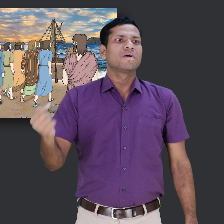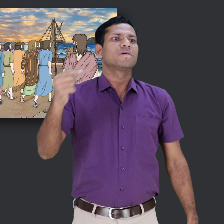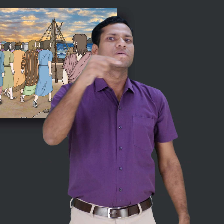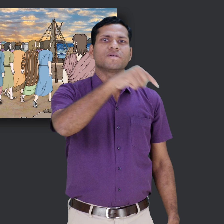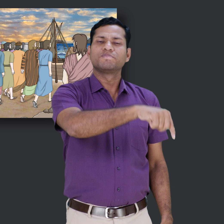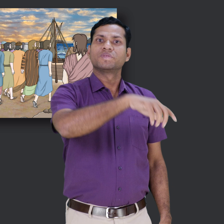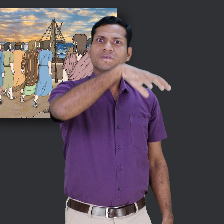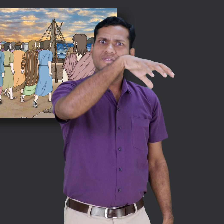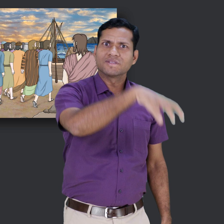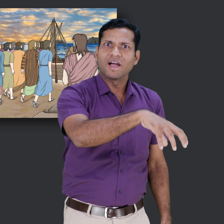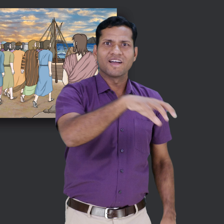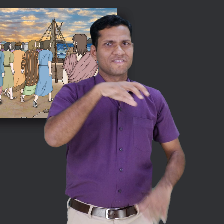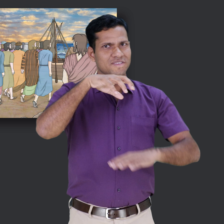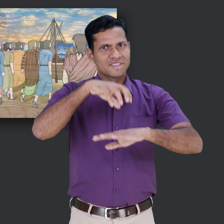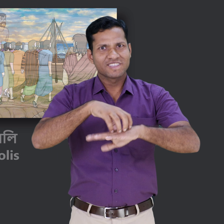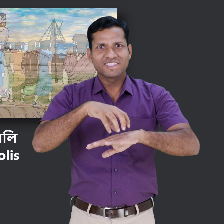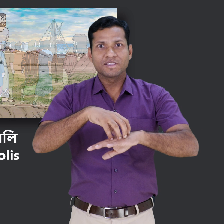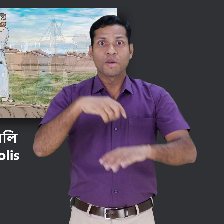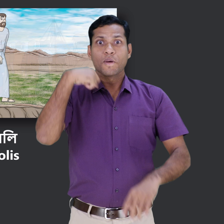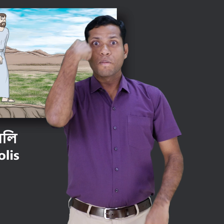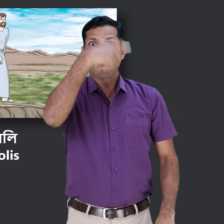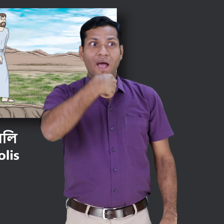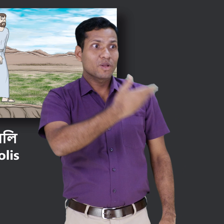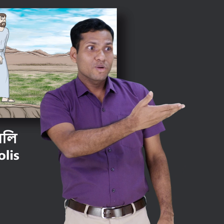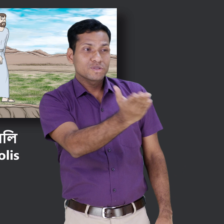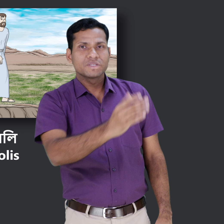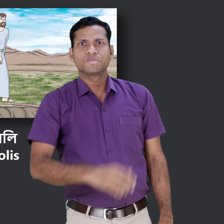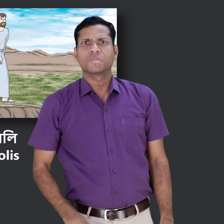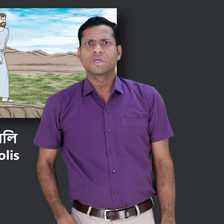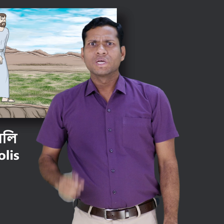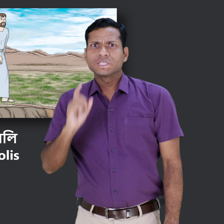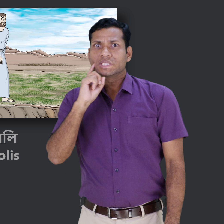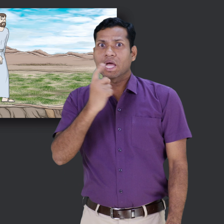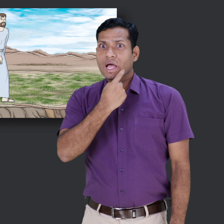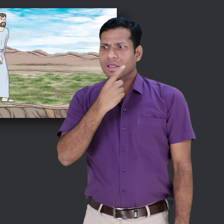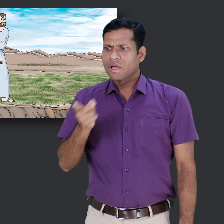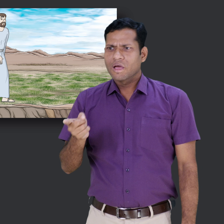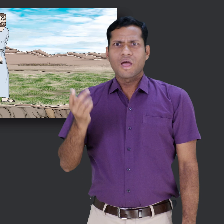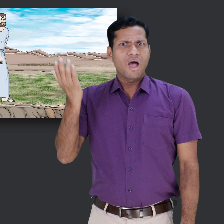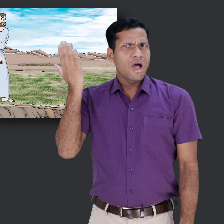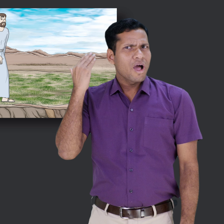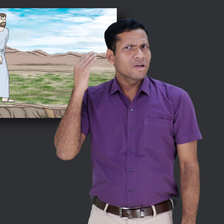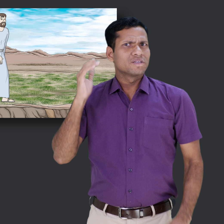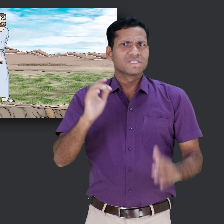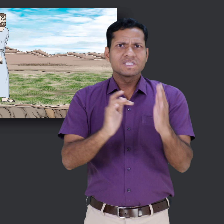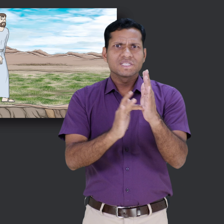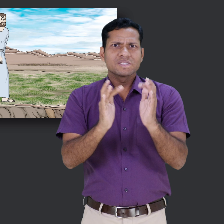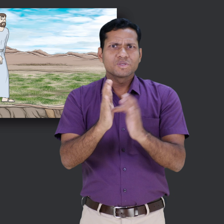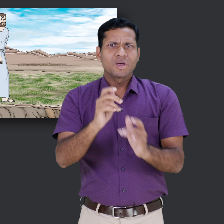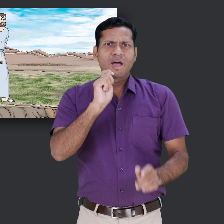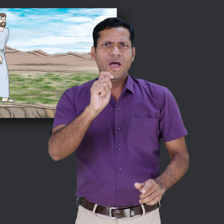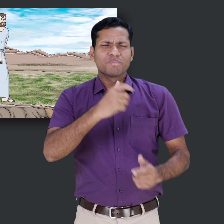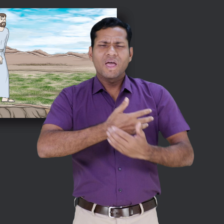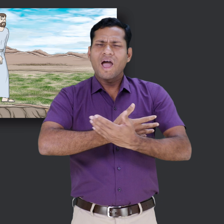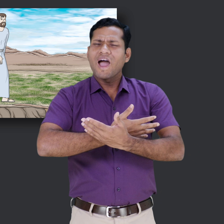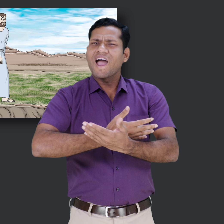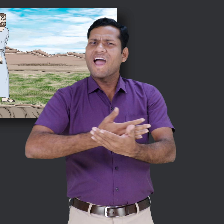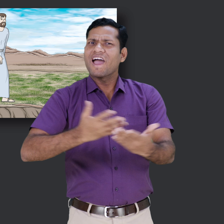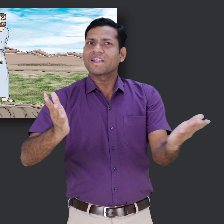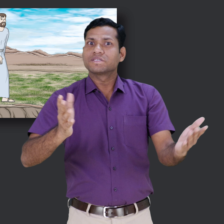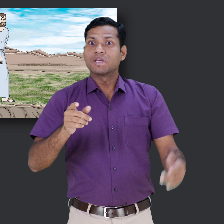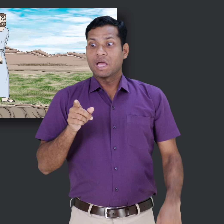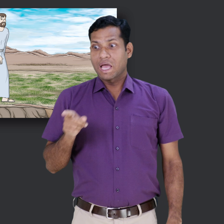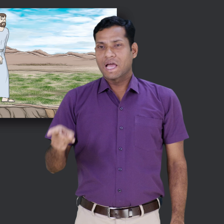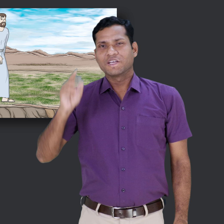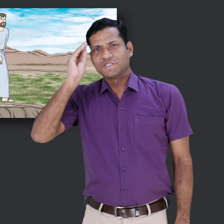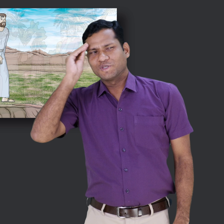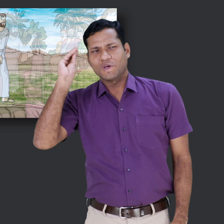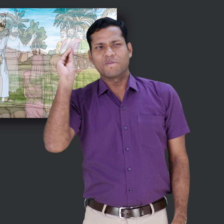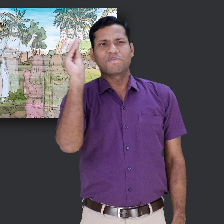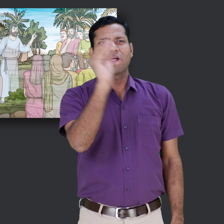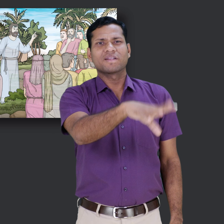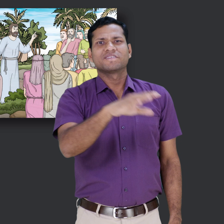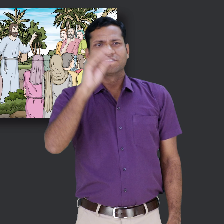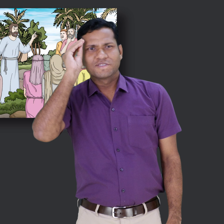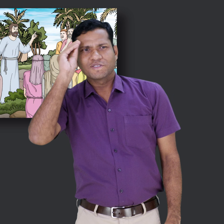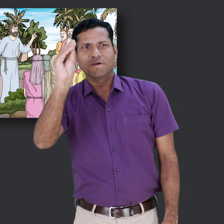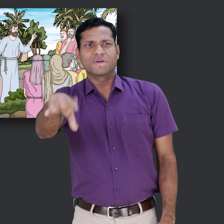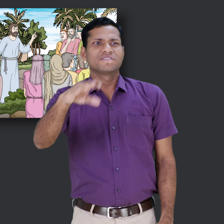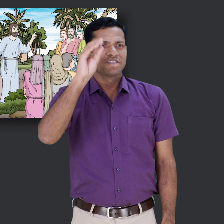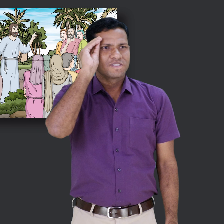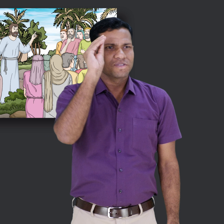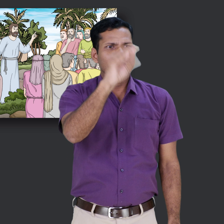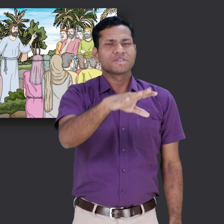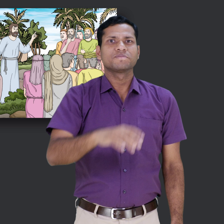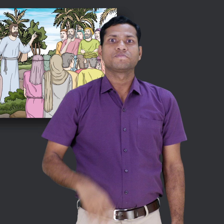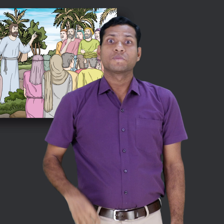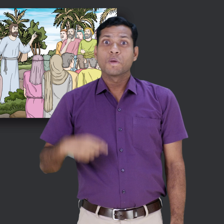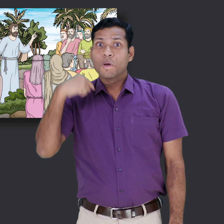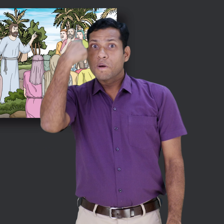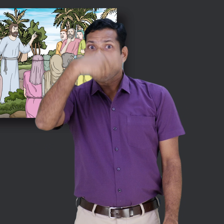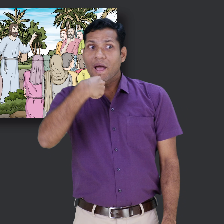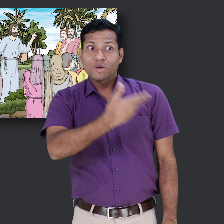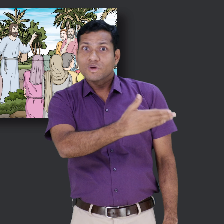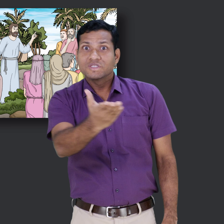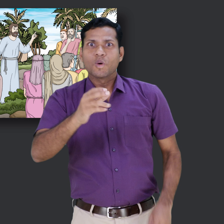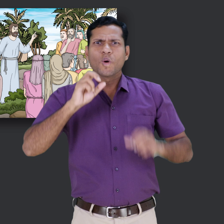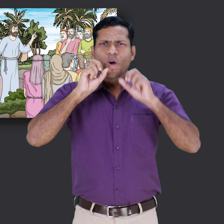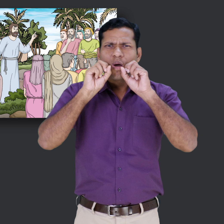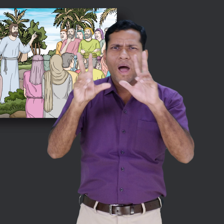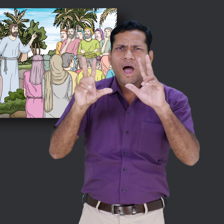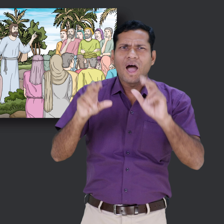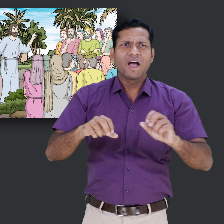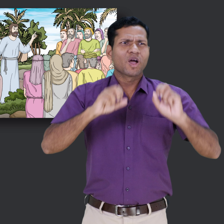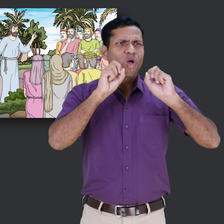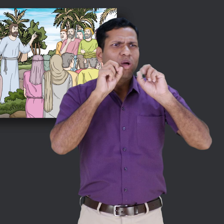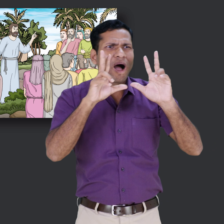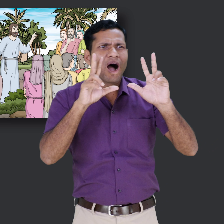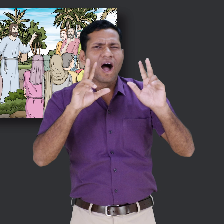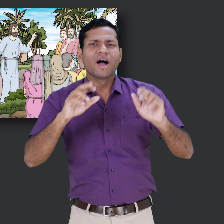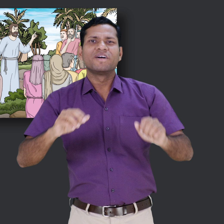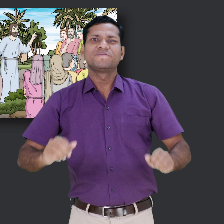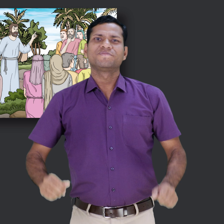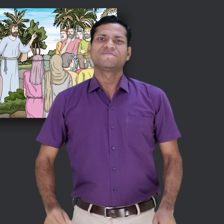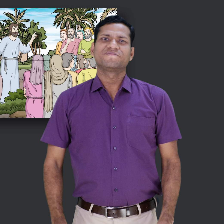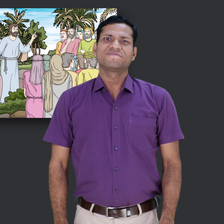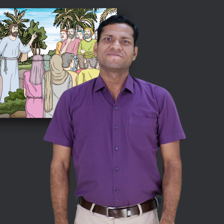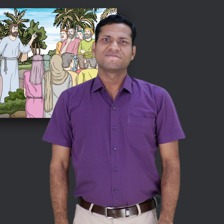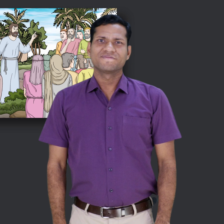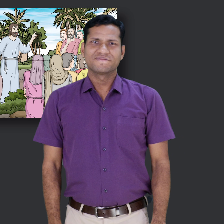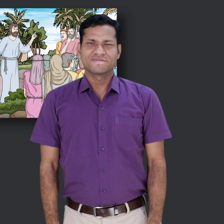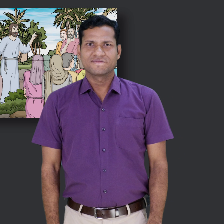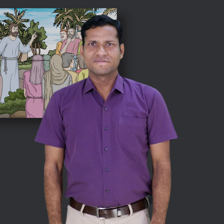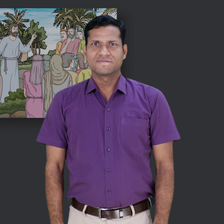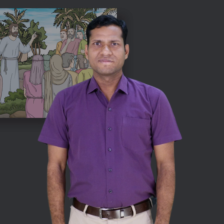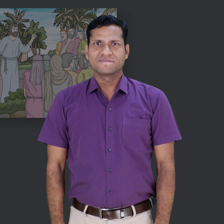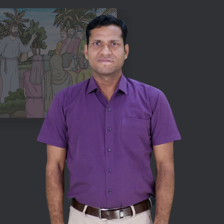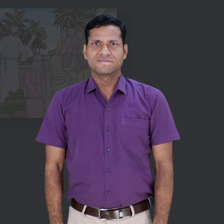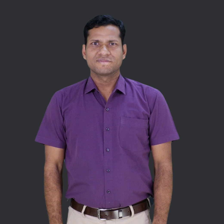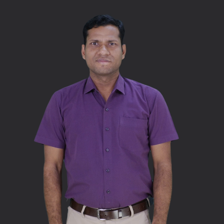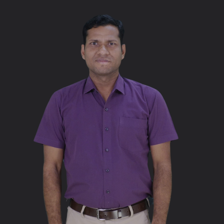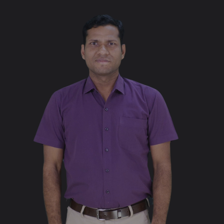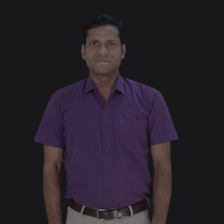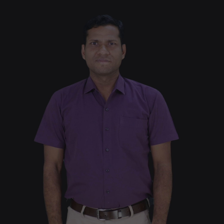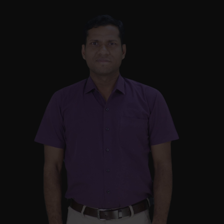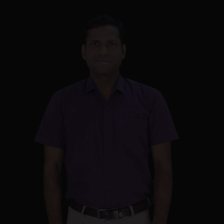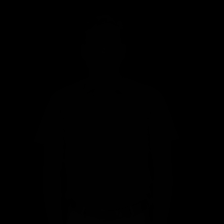So the man went away and began to proclaim throughout the Decapolis how much Jesus had done for him. And everyone was amazed.